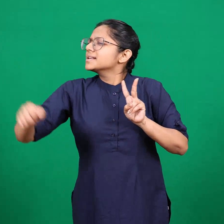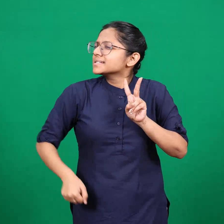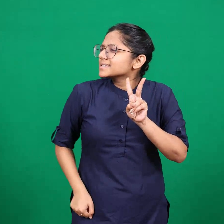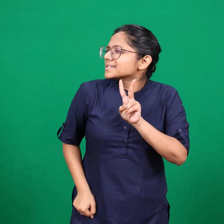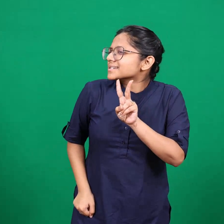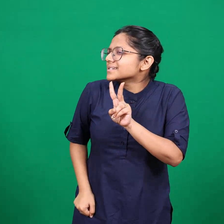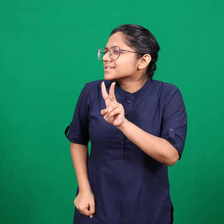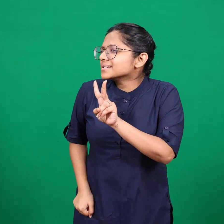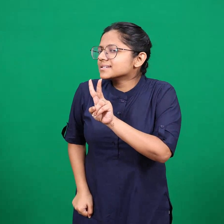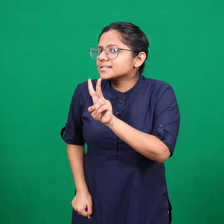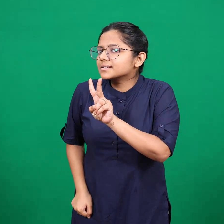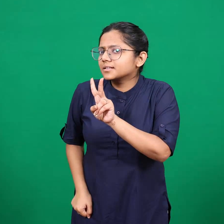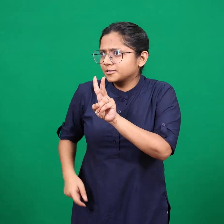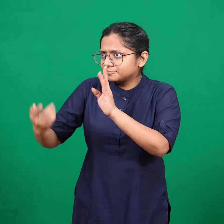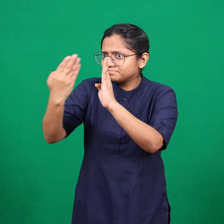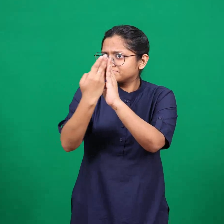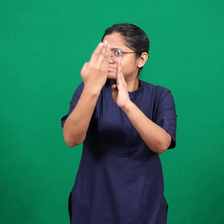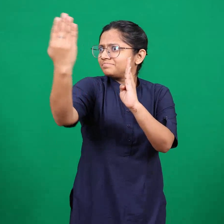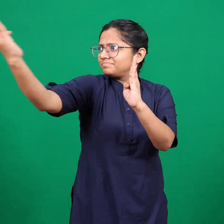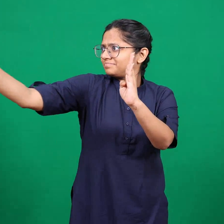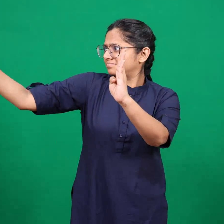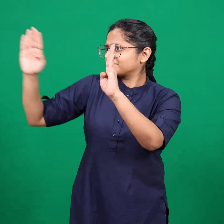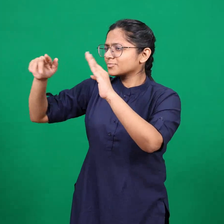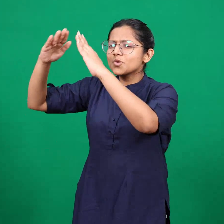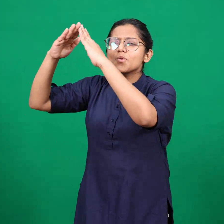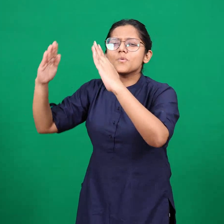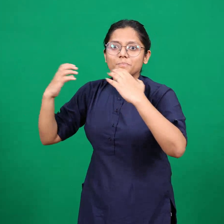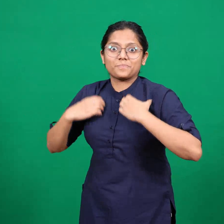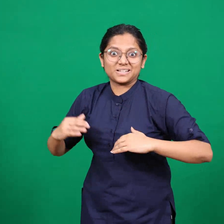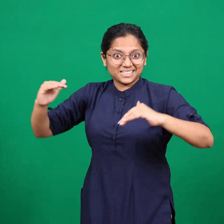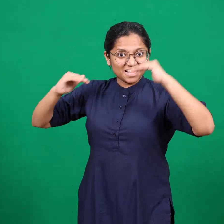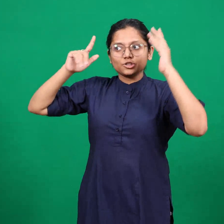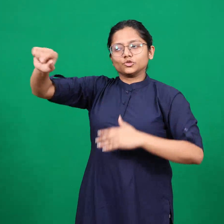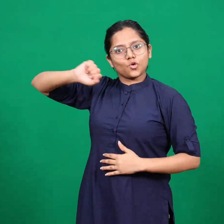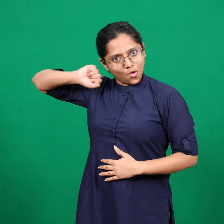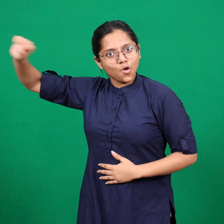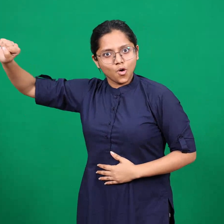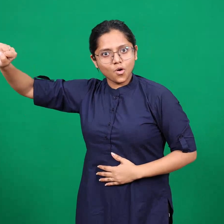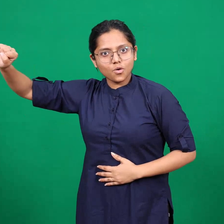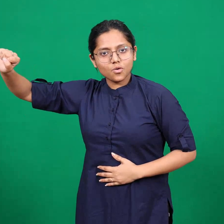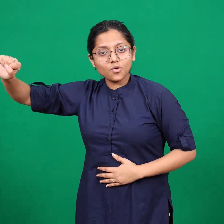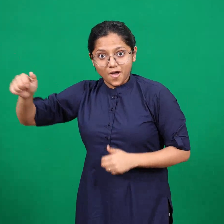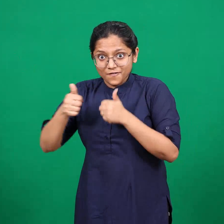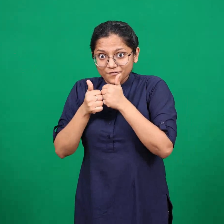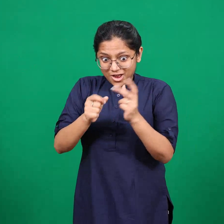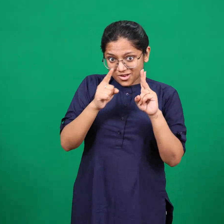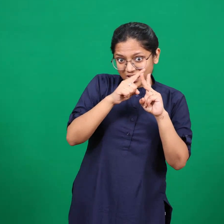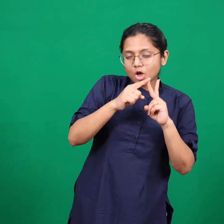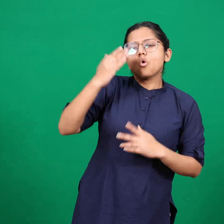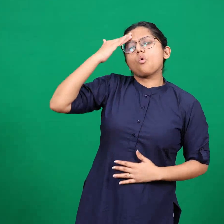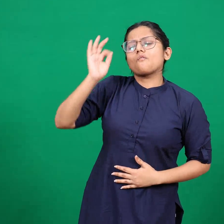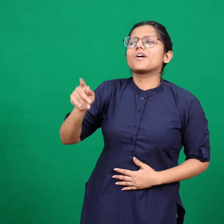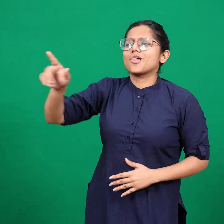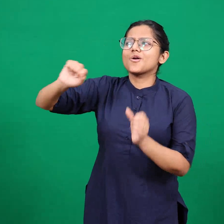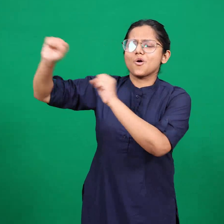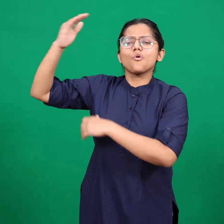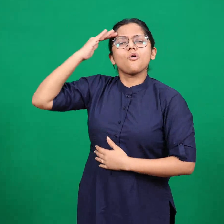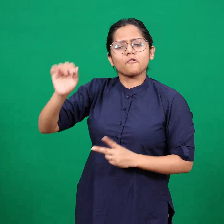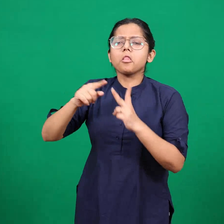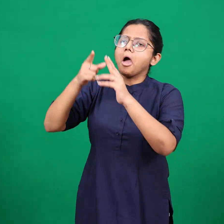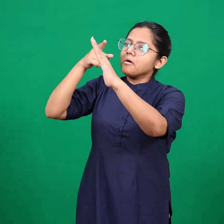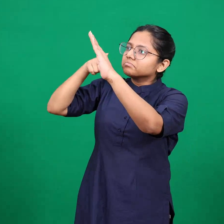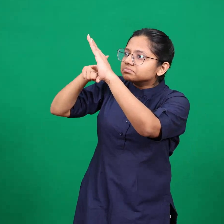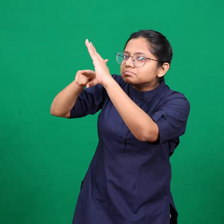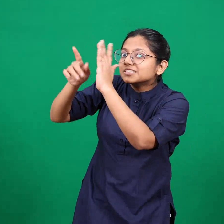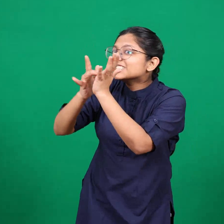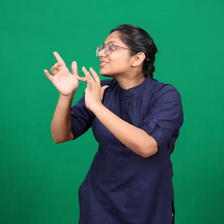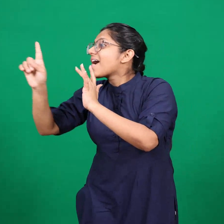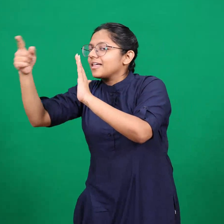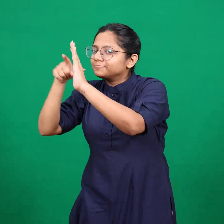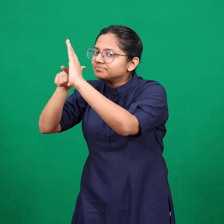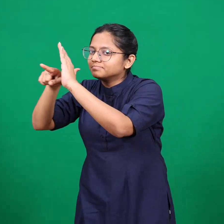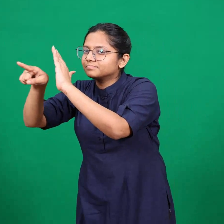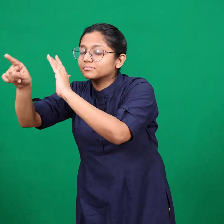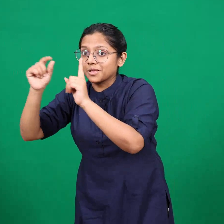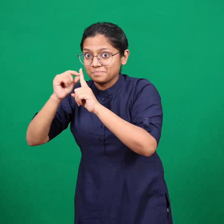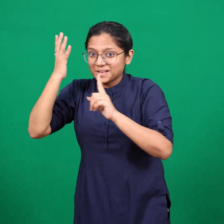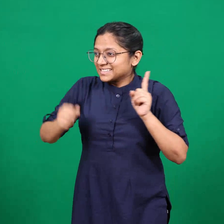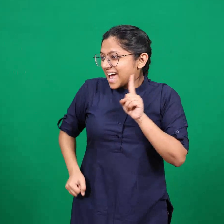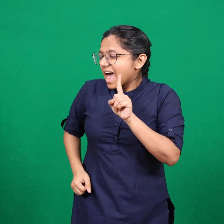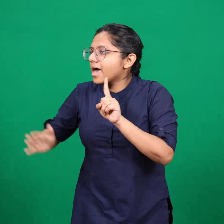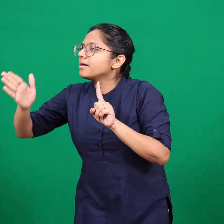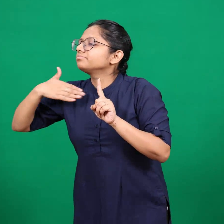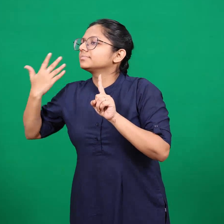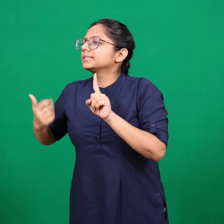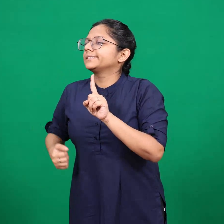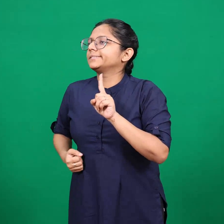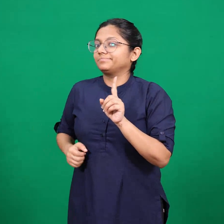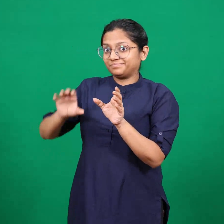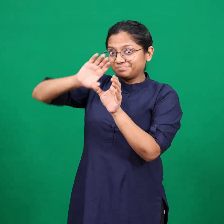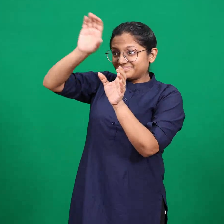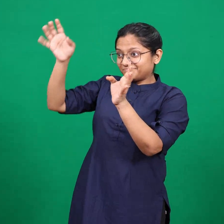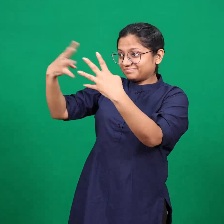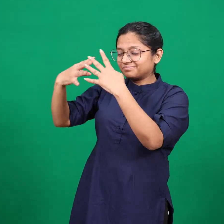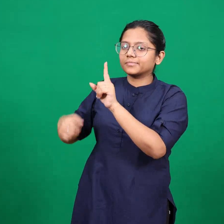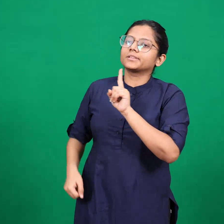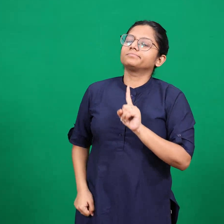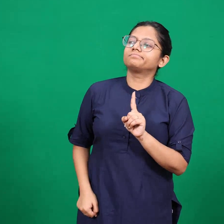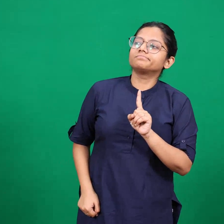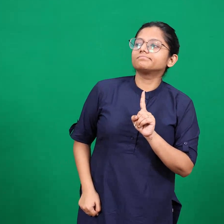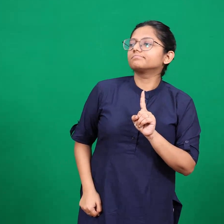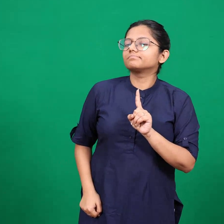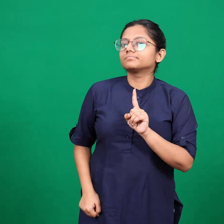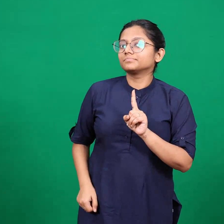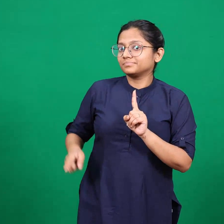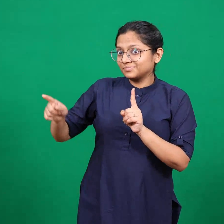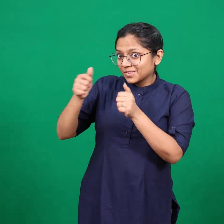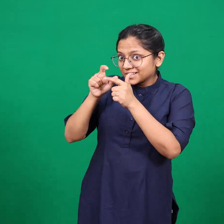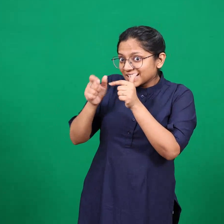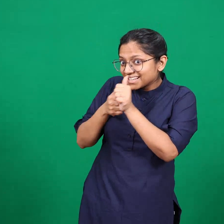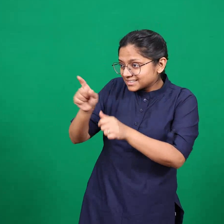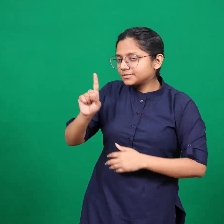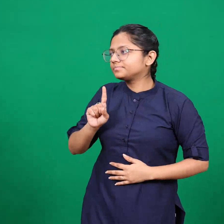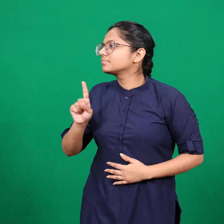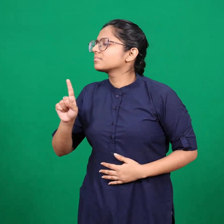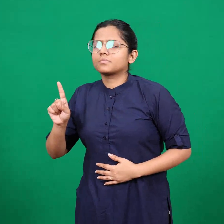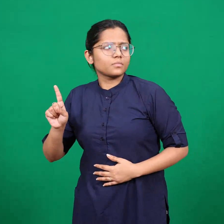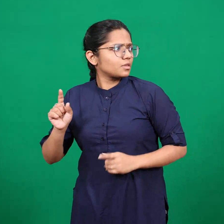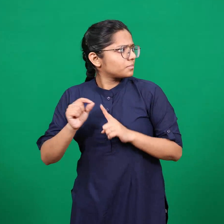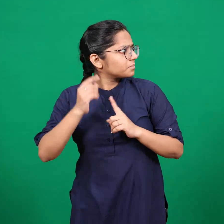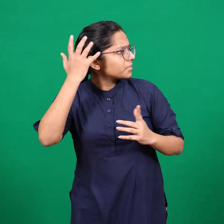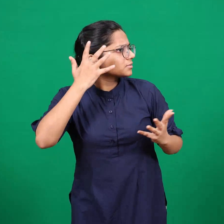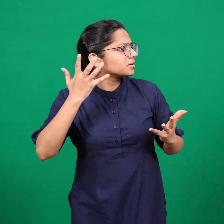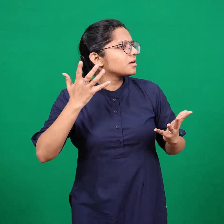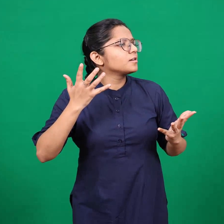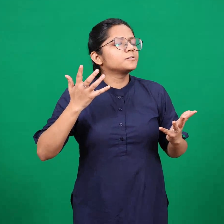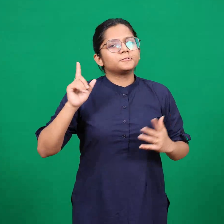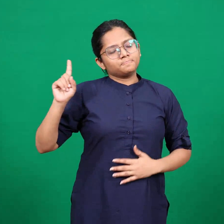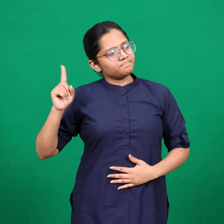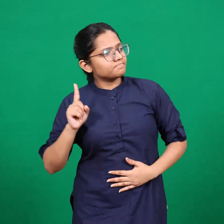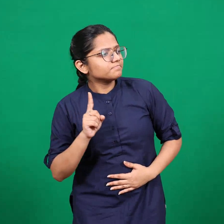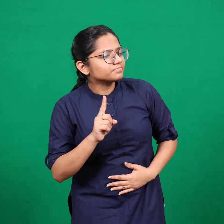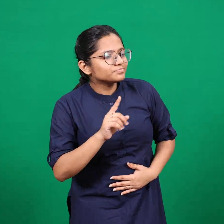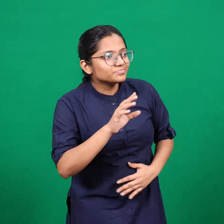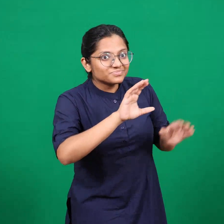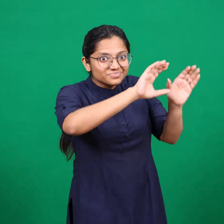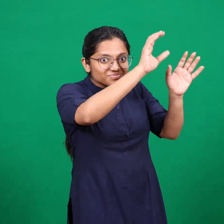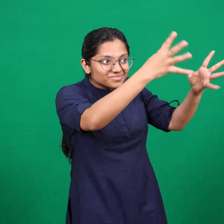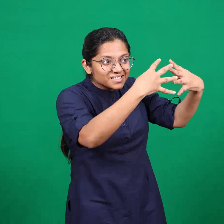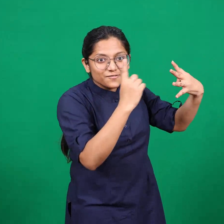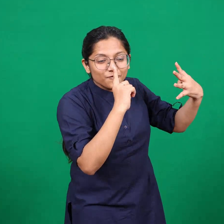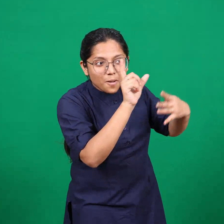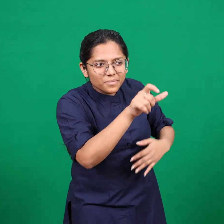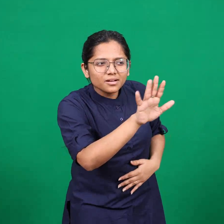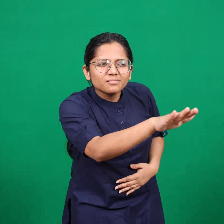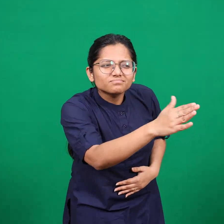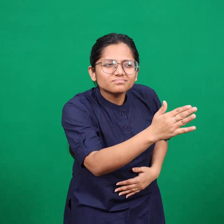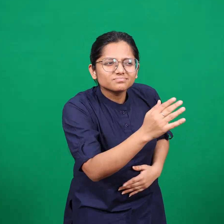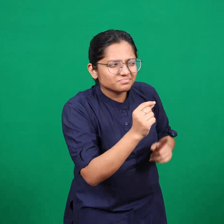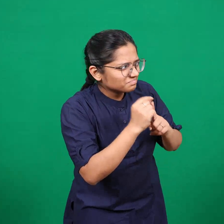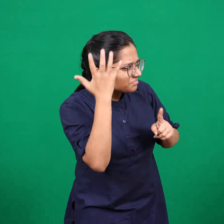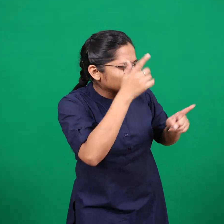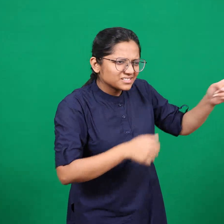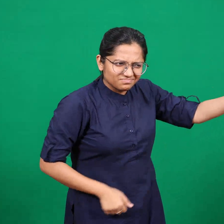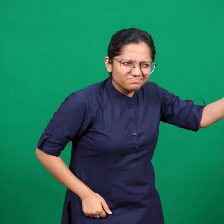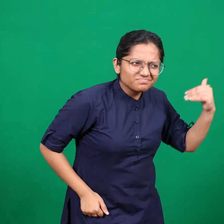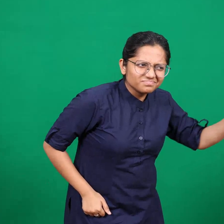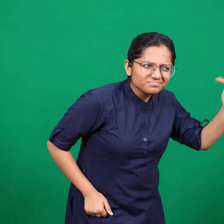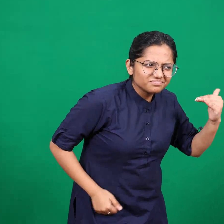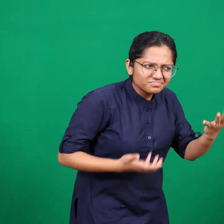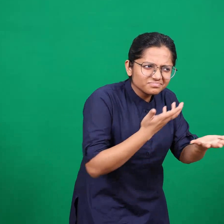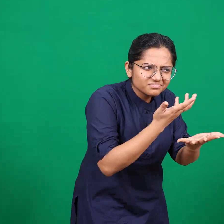Since that disciple was known to the high priest, he also went with Jesus into the courtyard of the high priest. But Peter stood outside at the door.